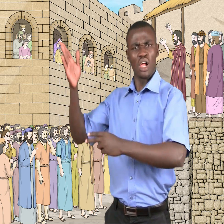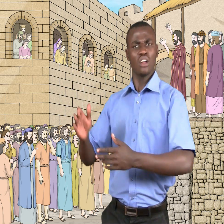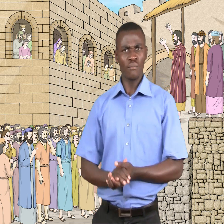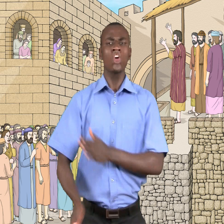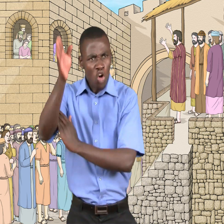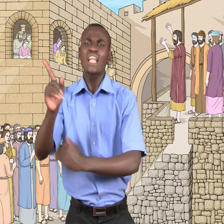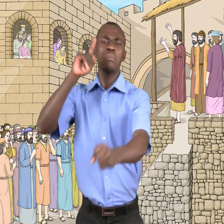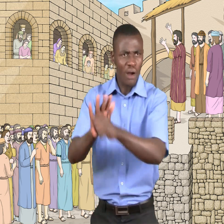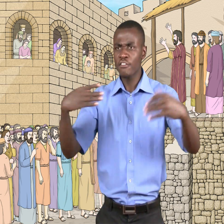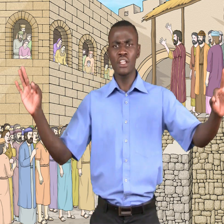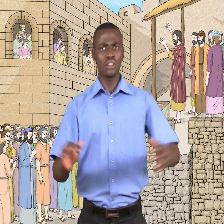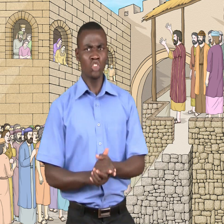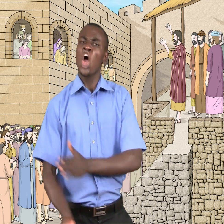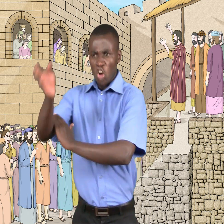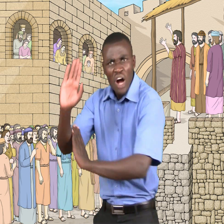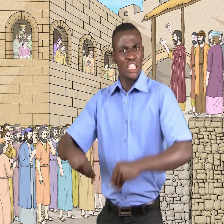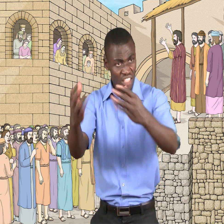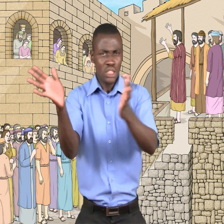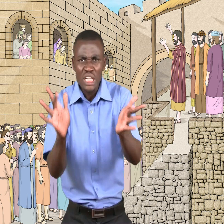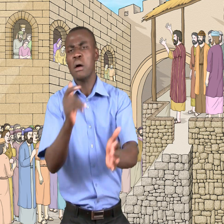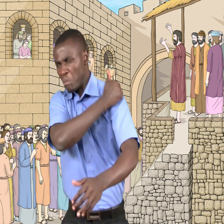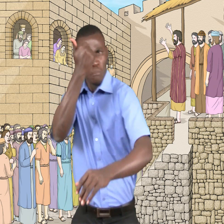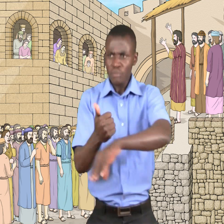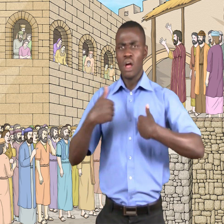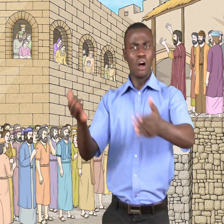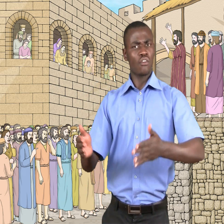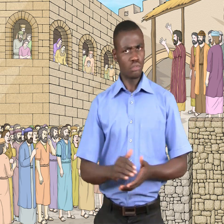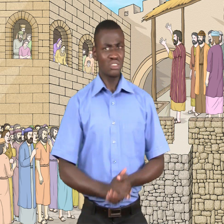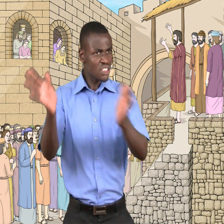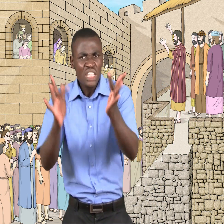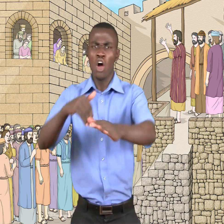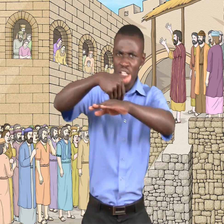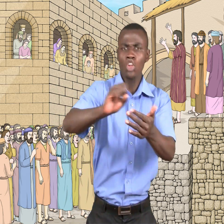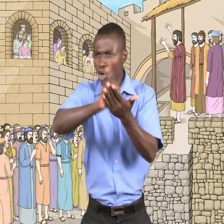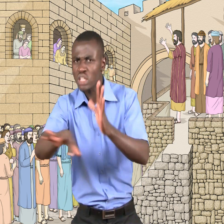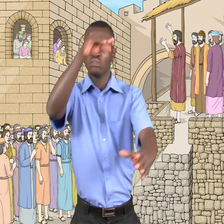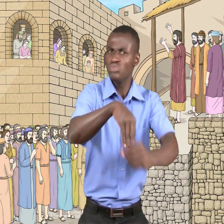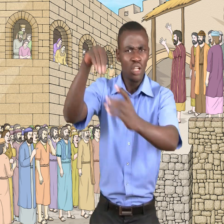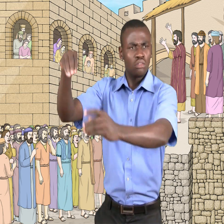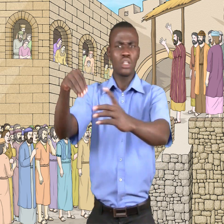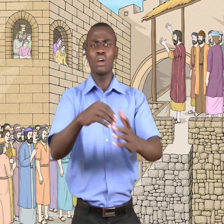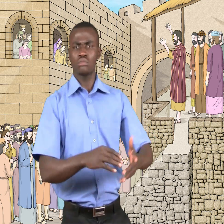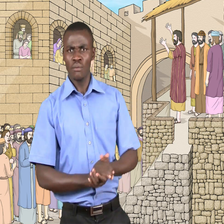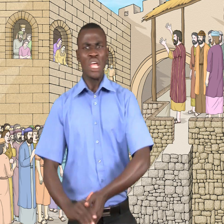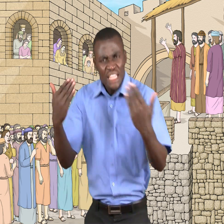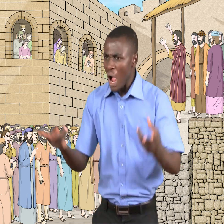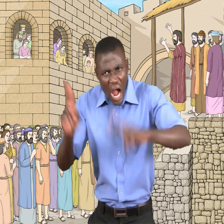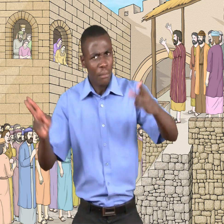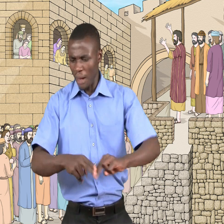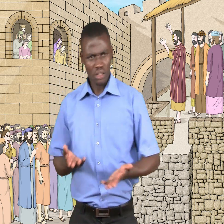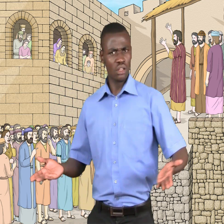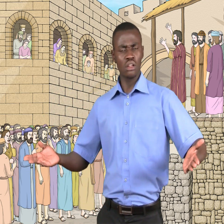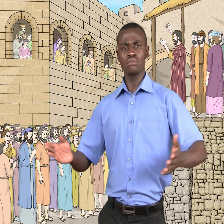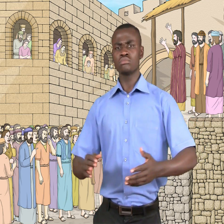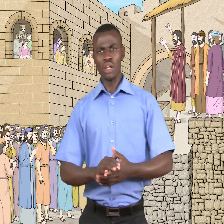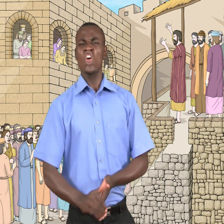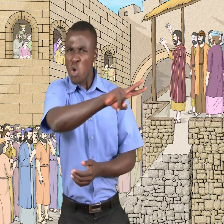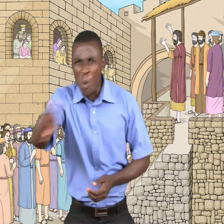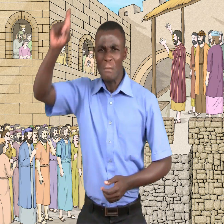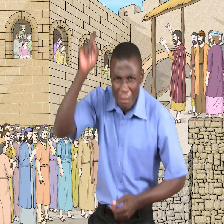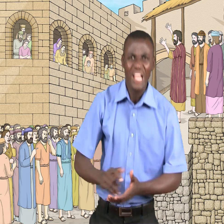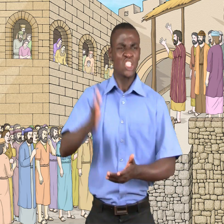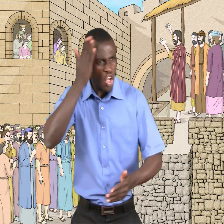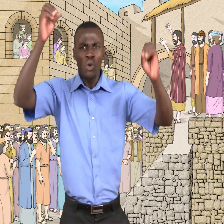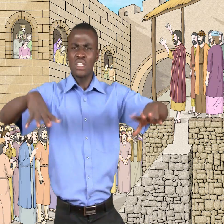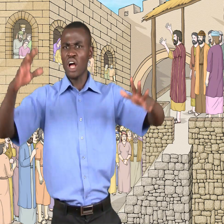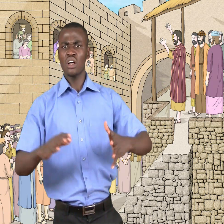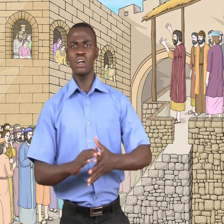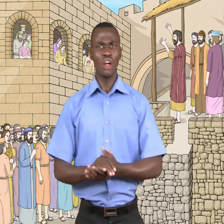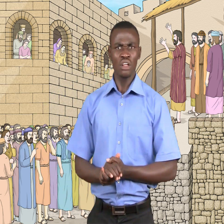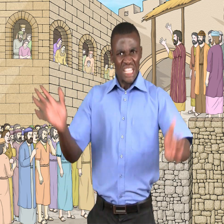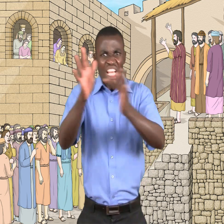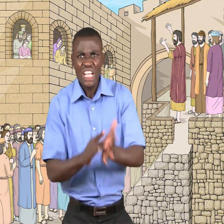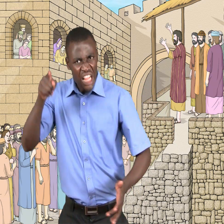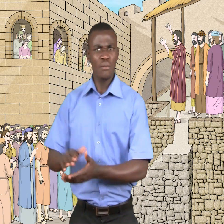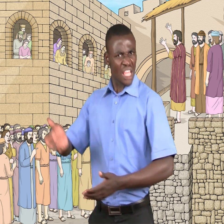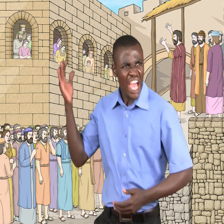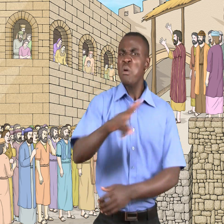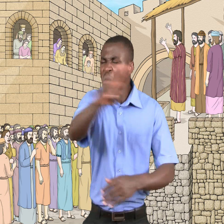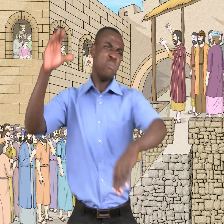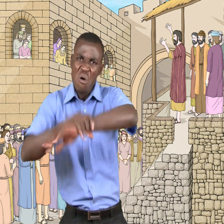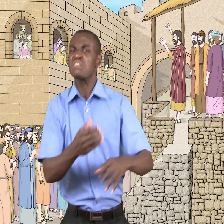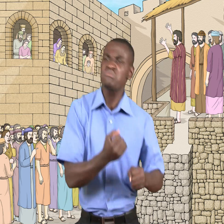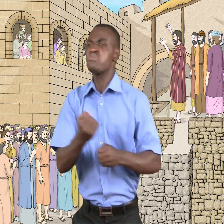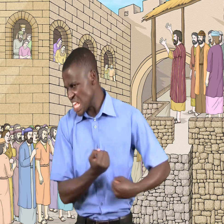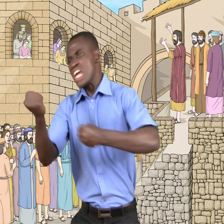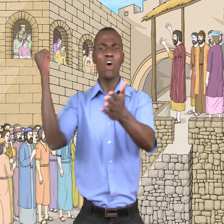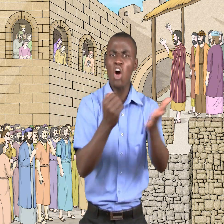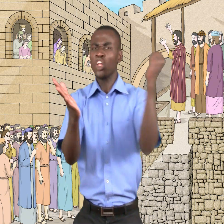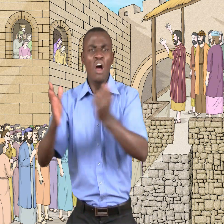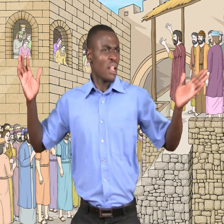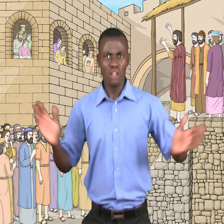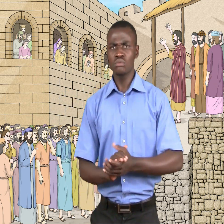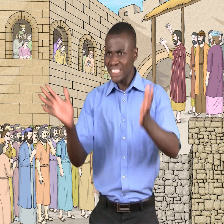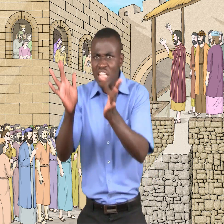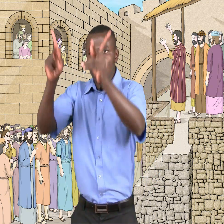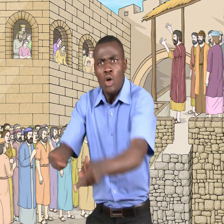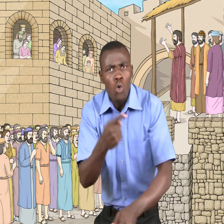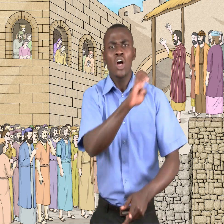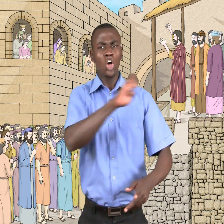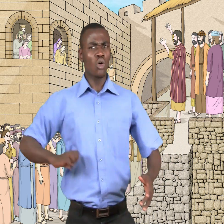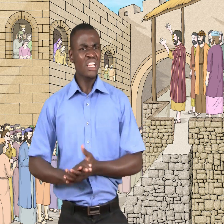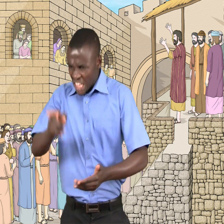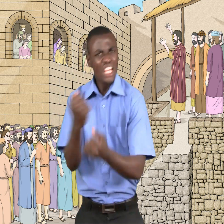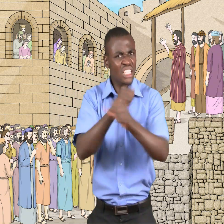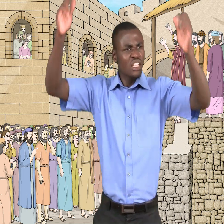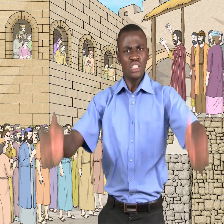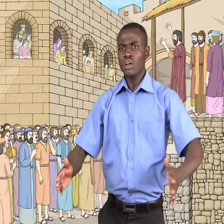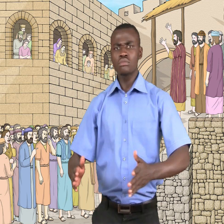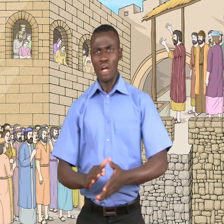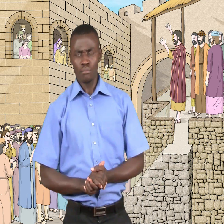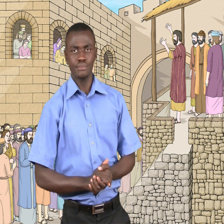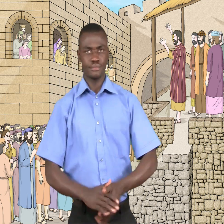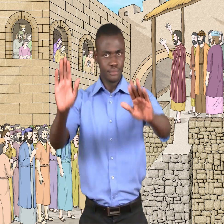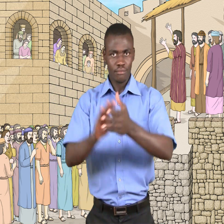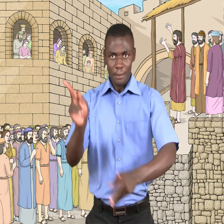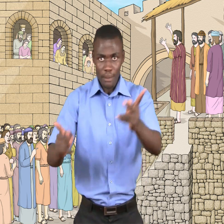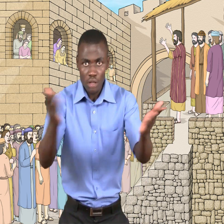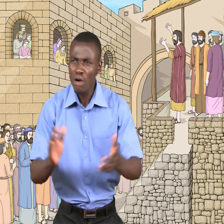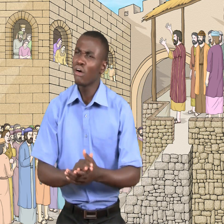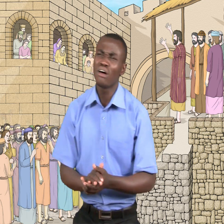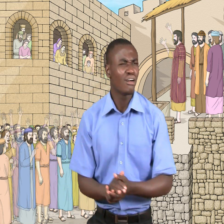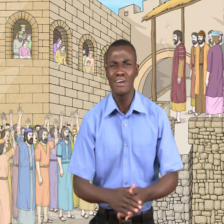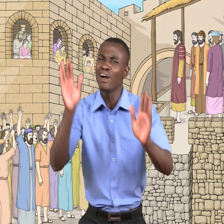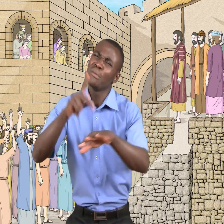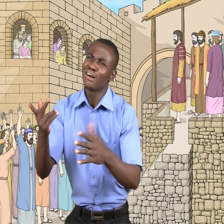For David did not ascend into heaven, but he himself says: ‘The Lord said to my Lord, “Sit at My right hand until I make Your enemies a footstool for Your feet.”’ Therefore let all Israel know with certainty that God has made this Jesus, whom you crucified, both Lord and Christ!”